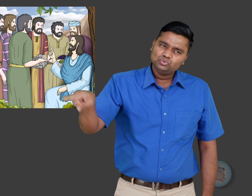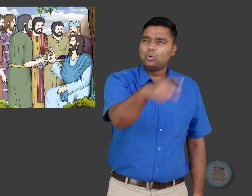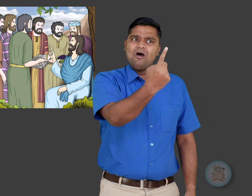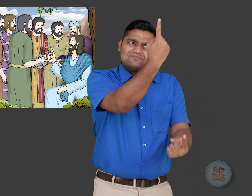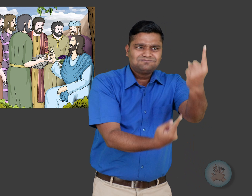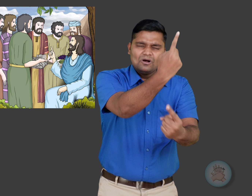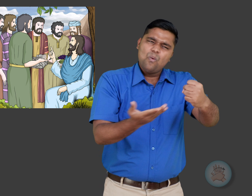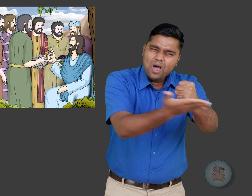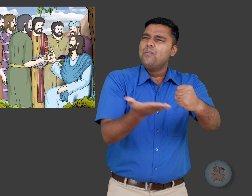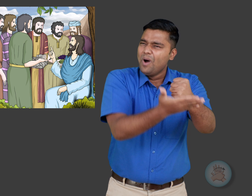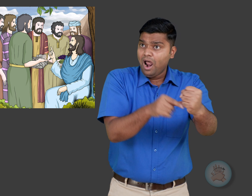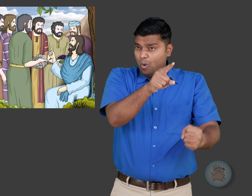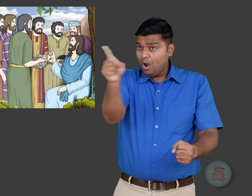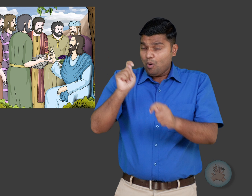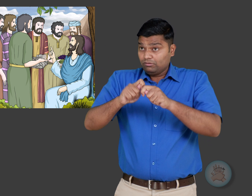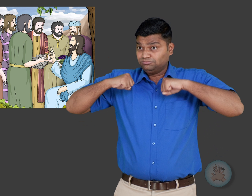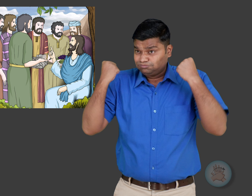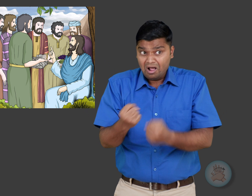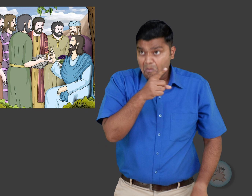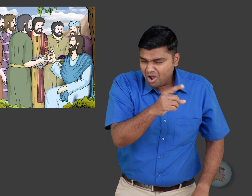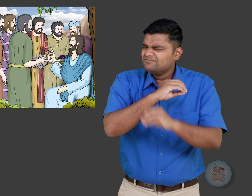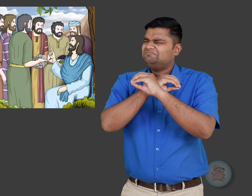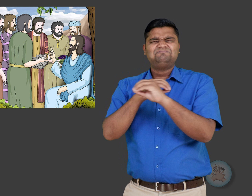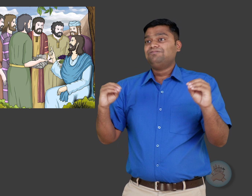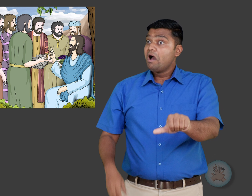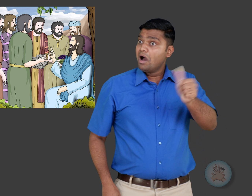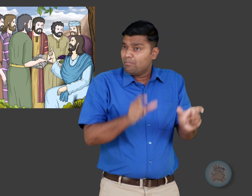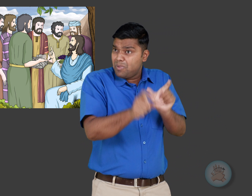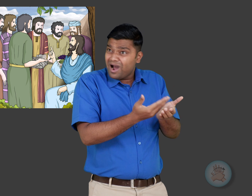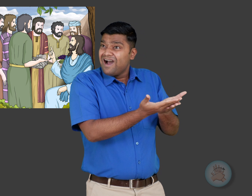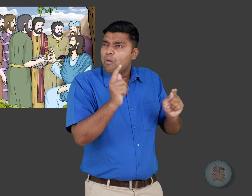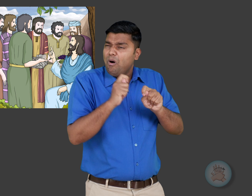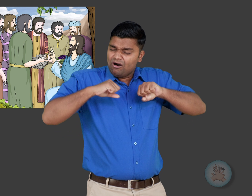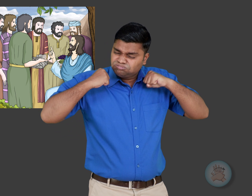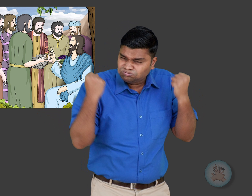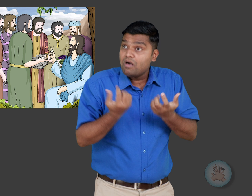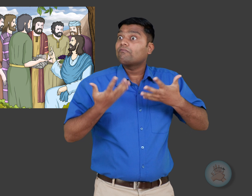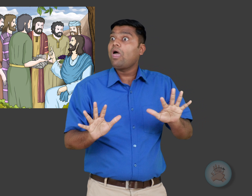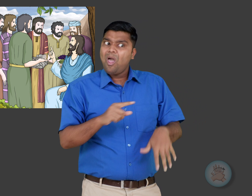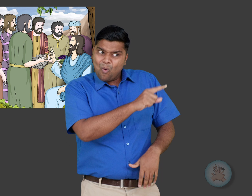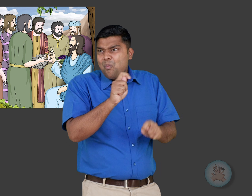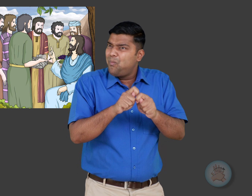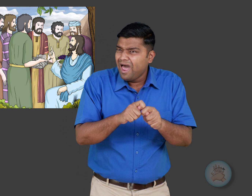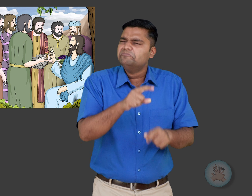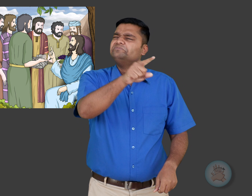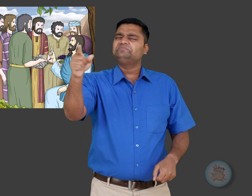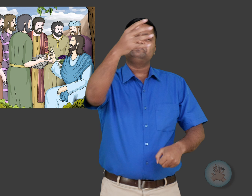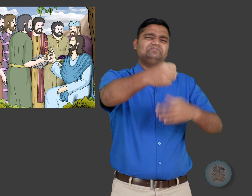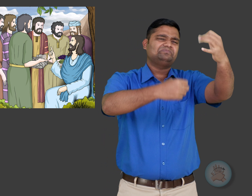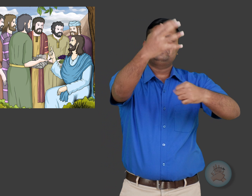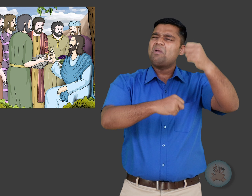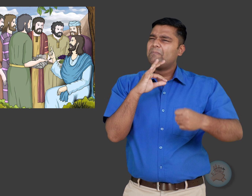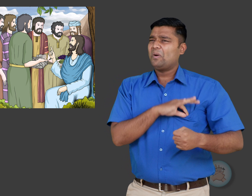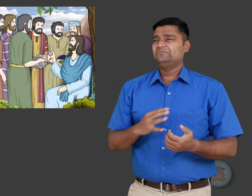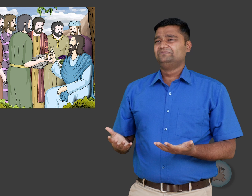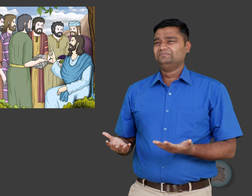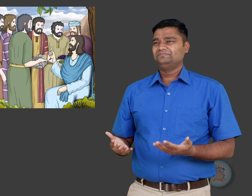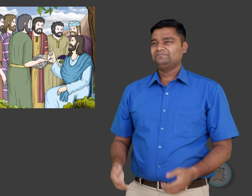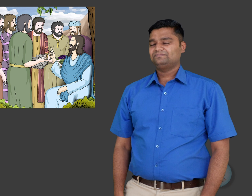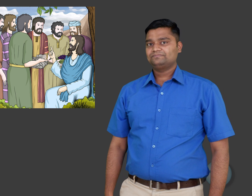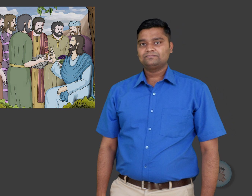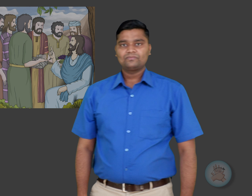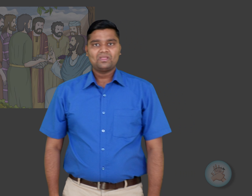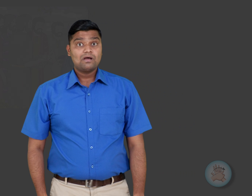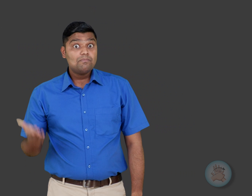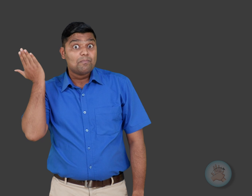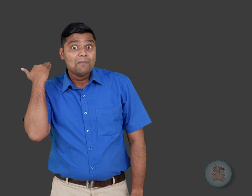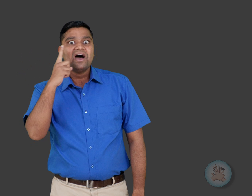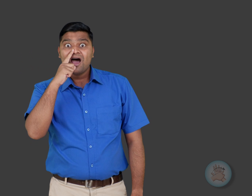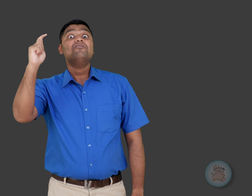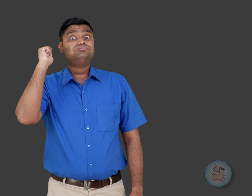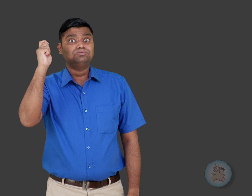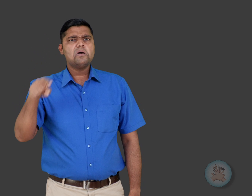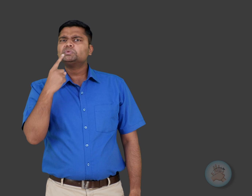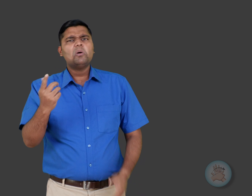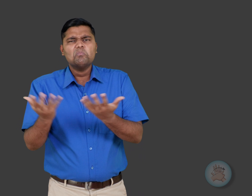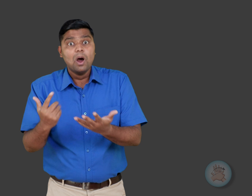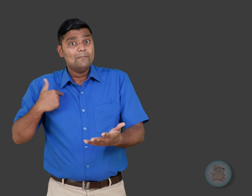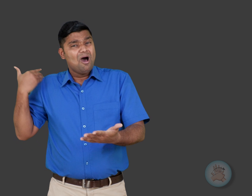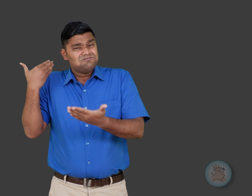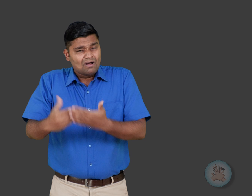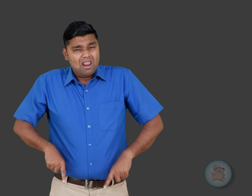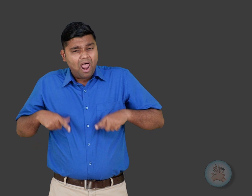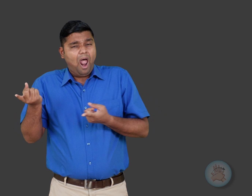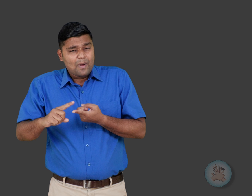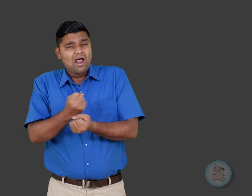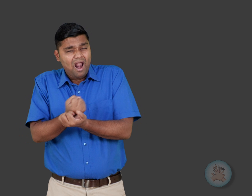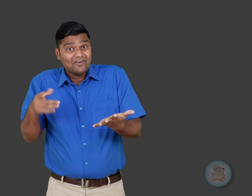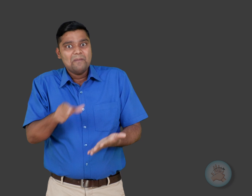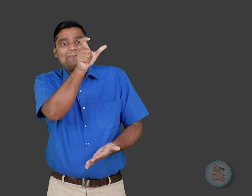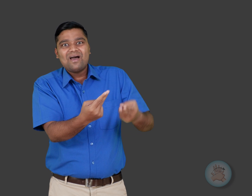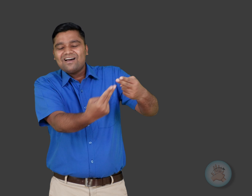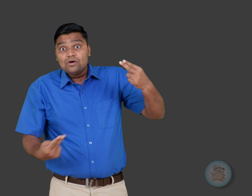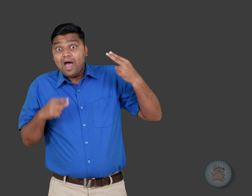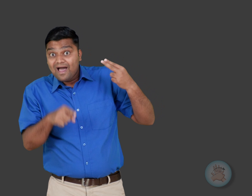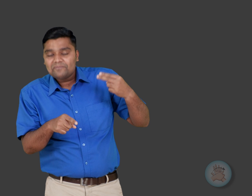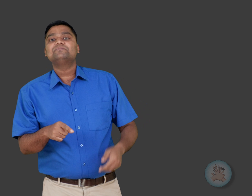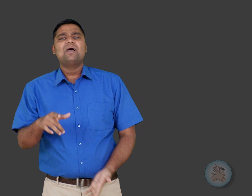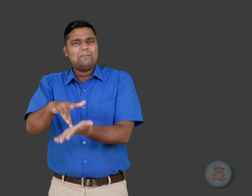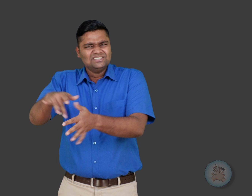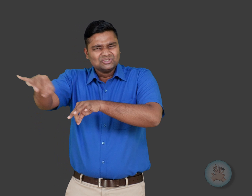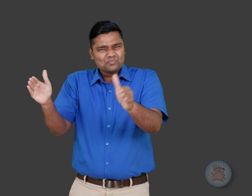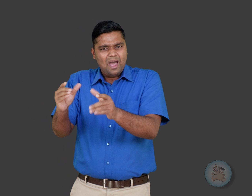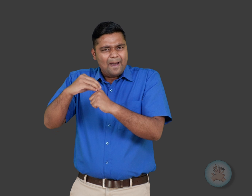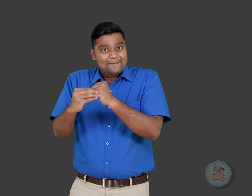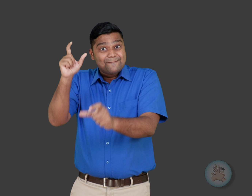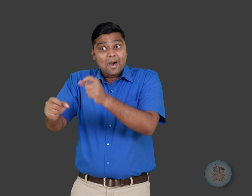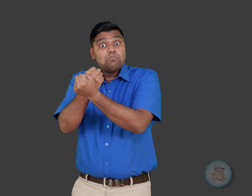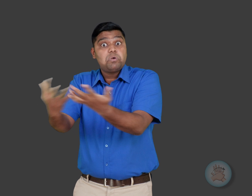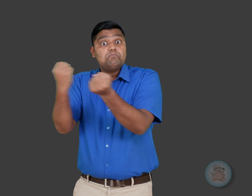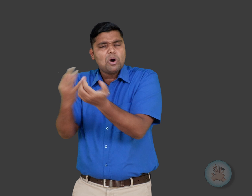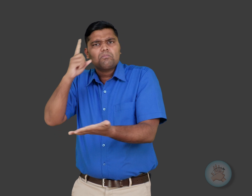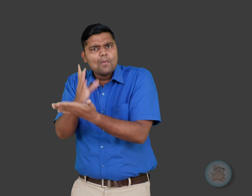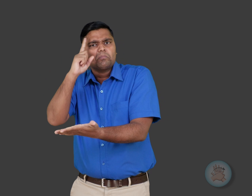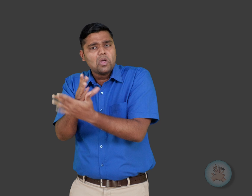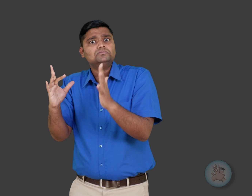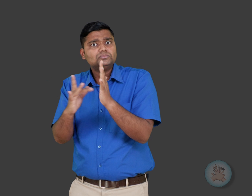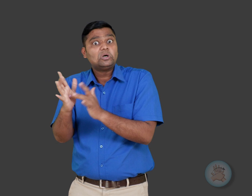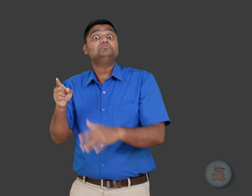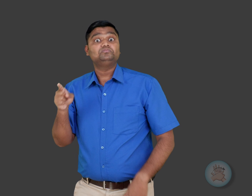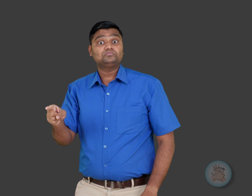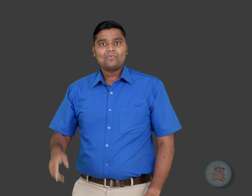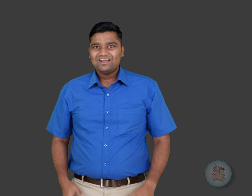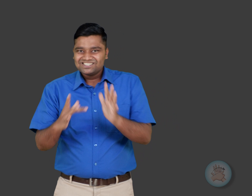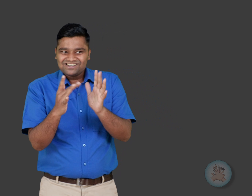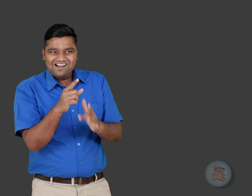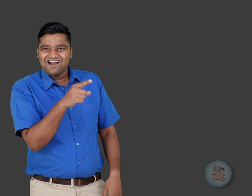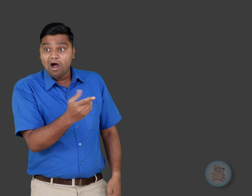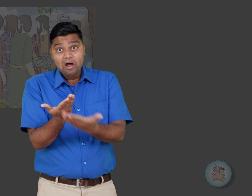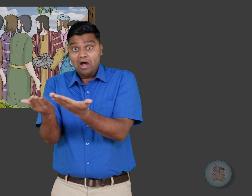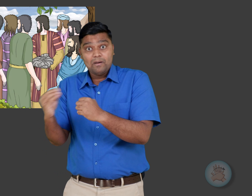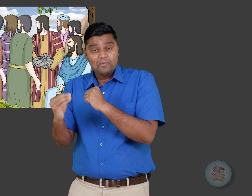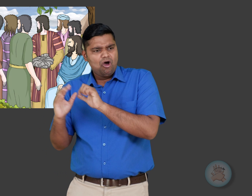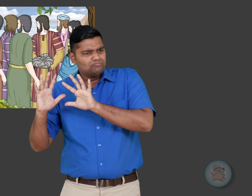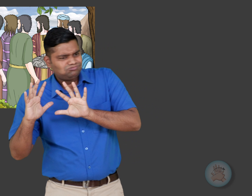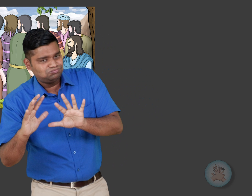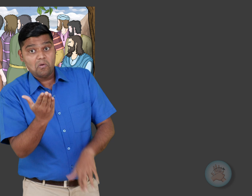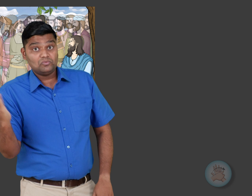For in this case the saying ‘One sows and another reaps’ is true. I sent you to reap what you have not worked for; others have done the hard work, and now you have taken up their labor.”